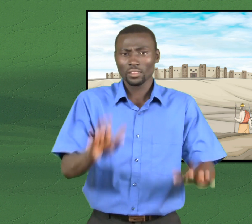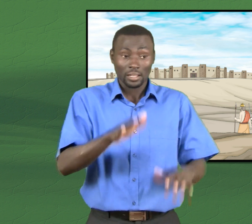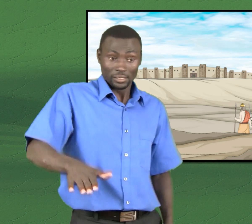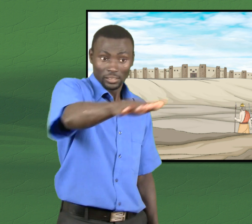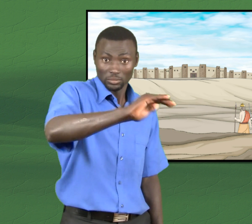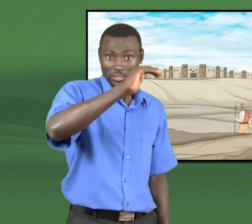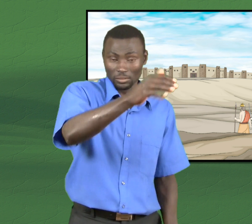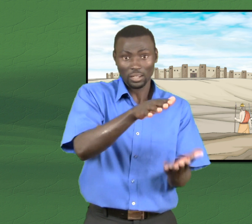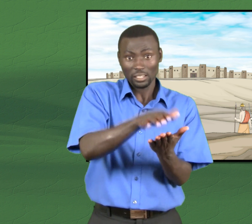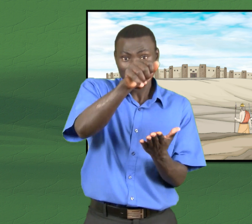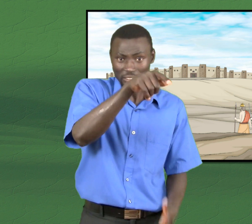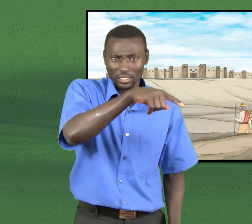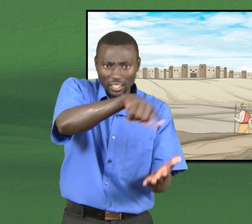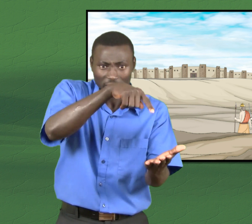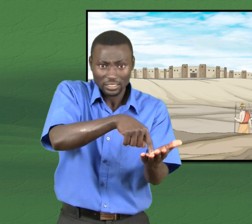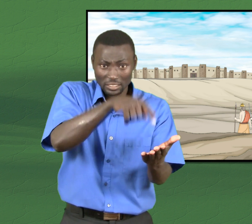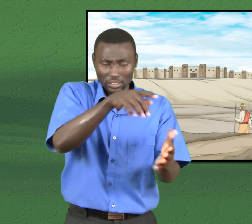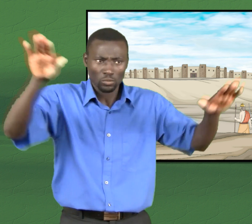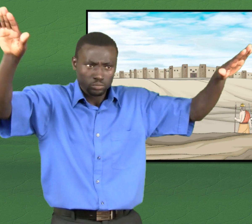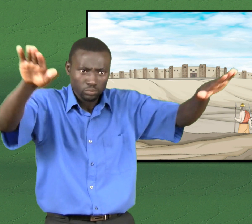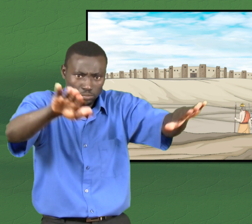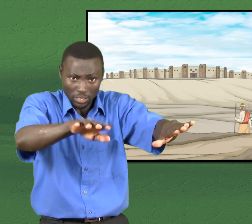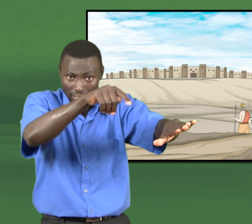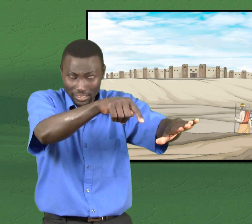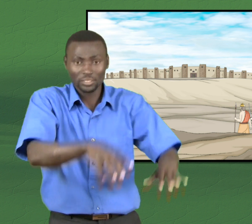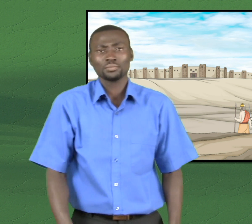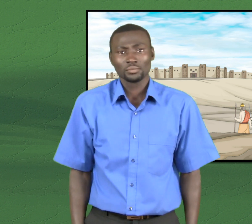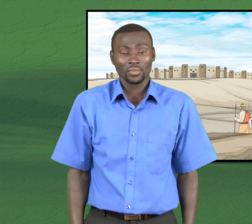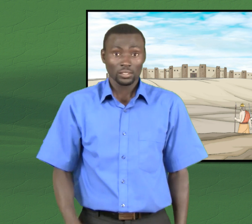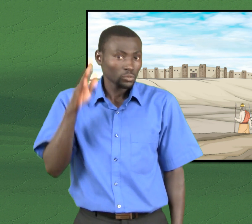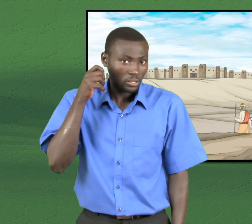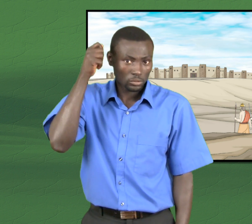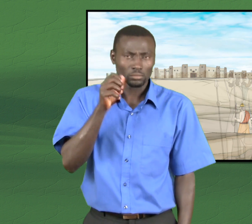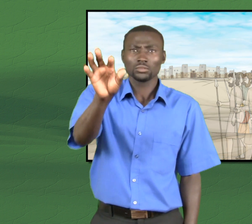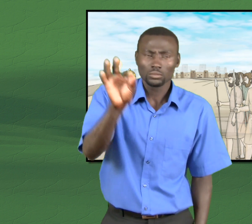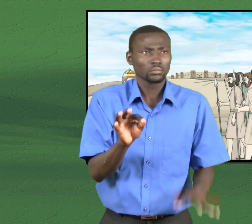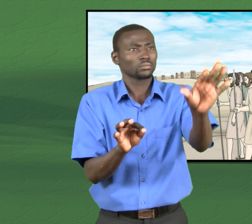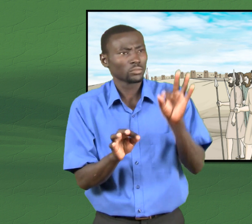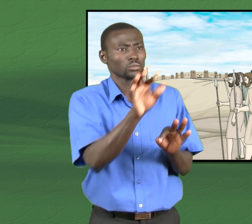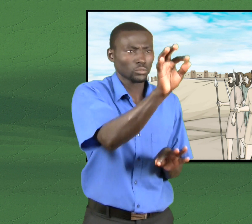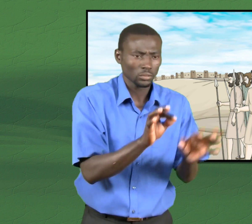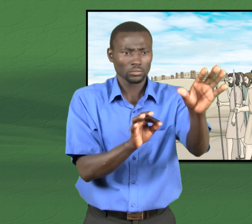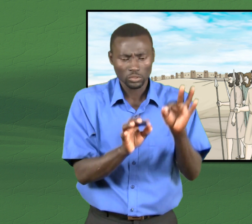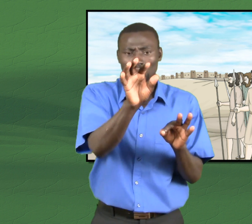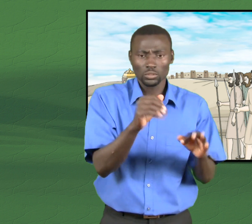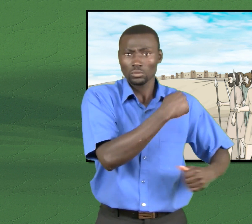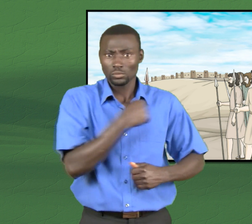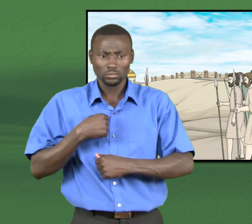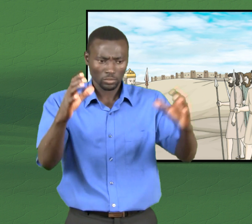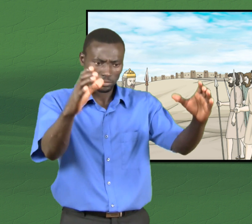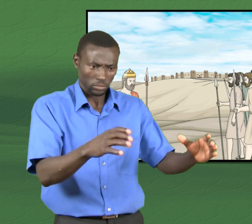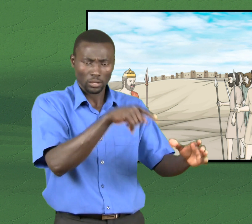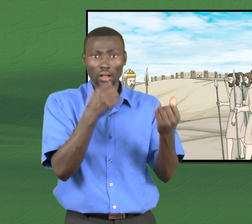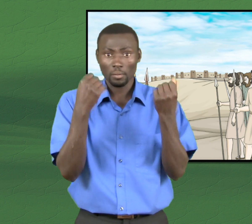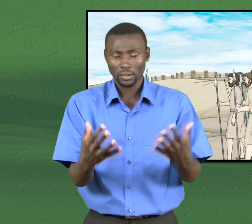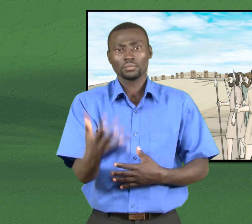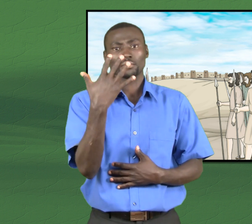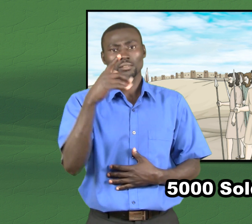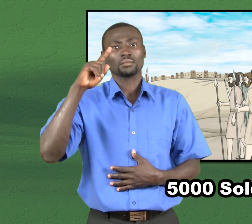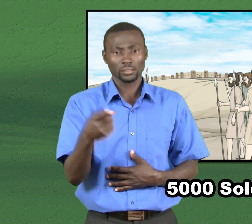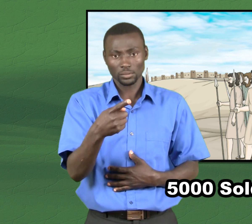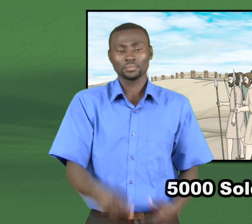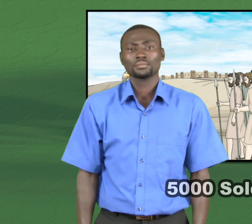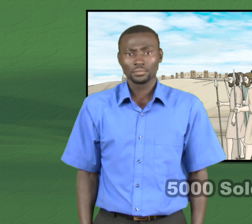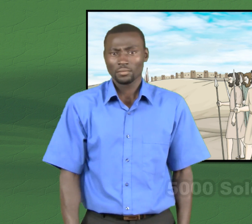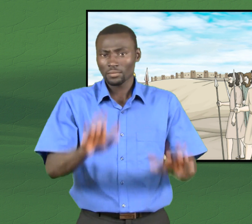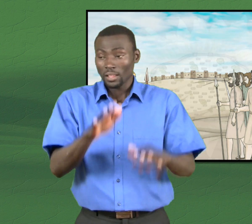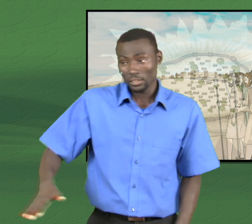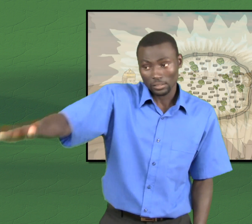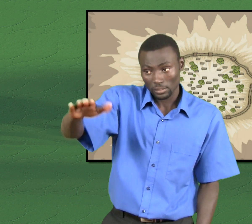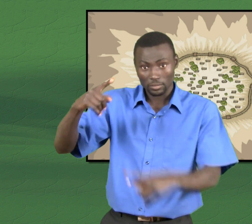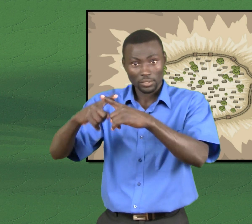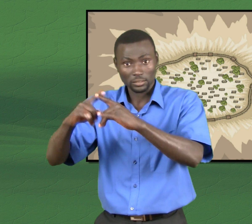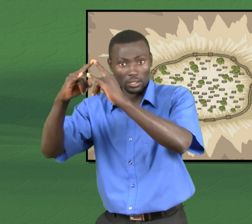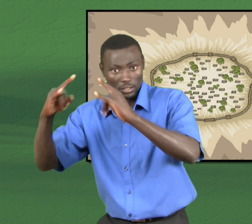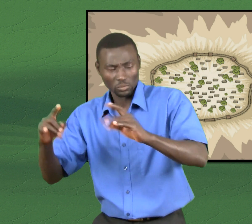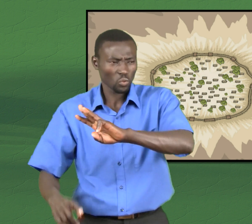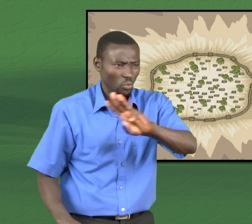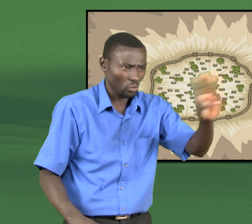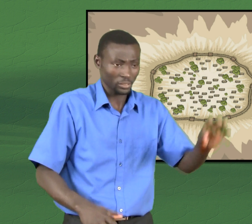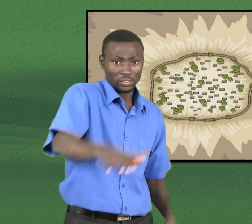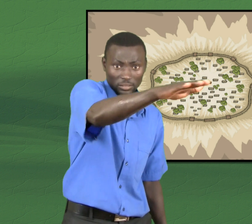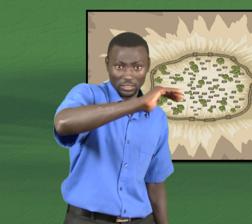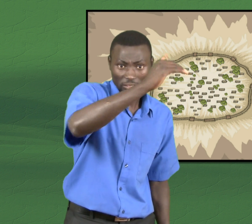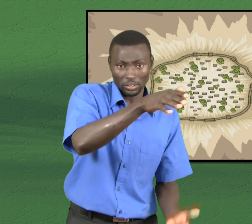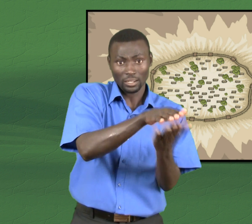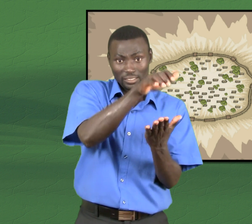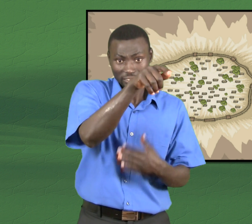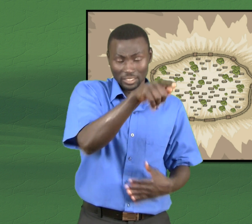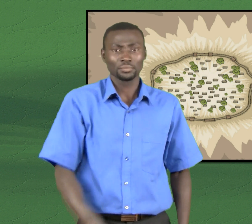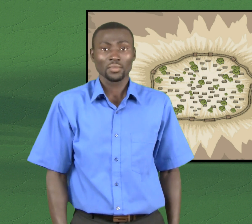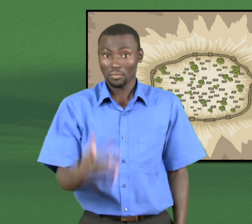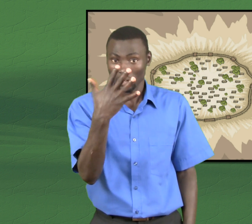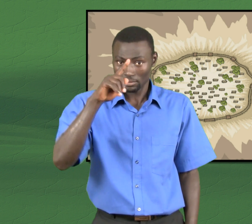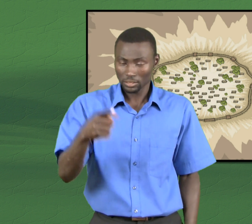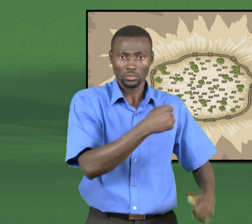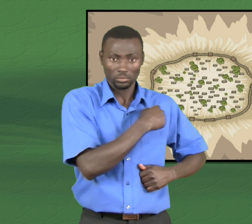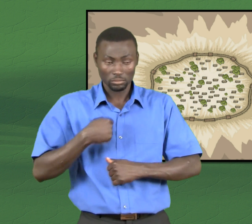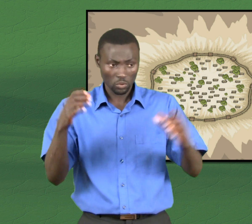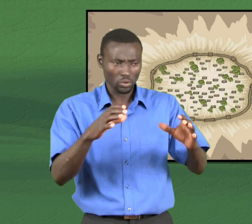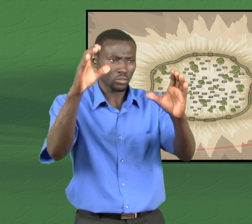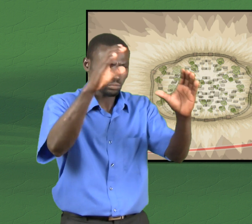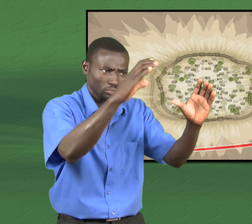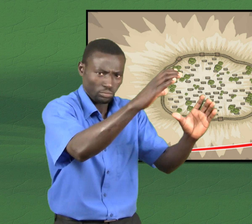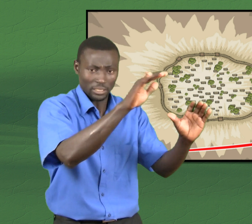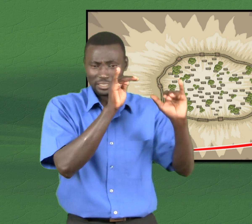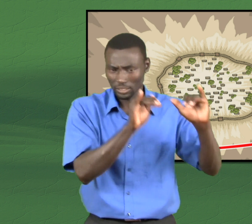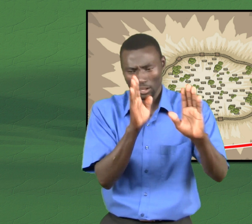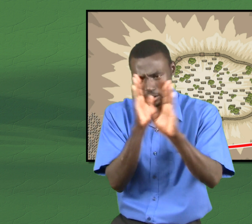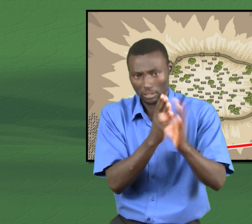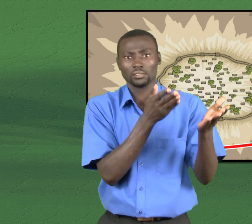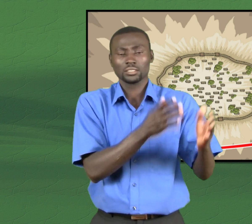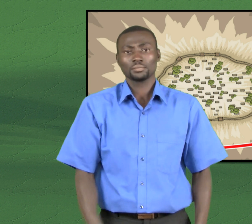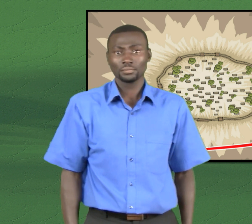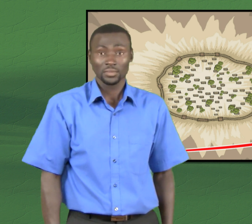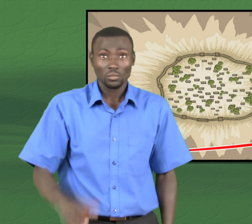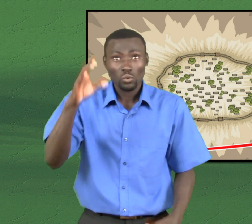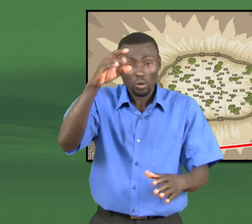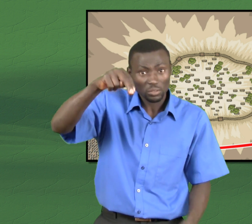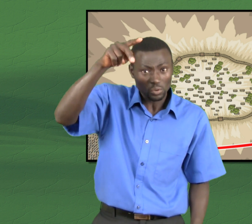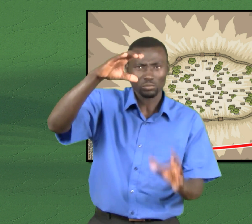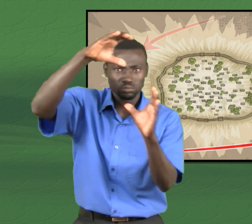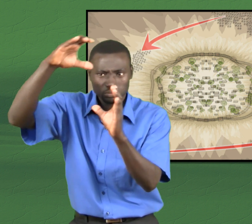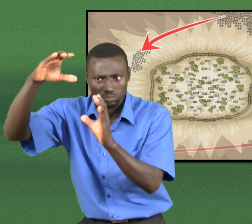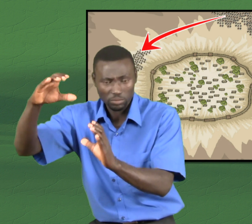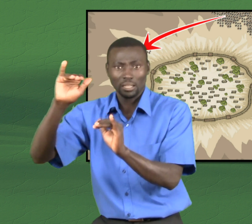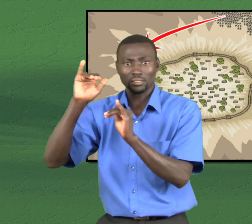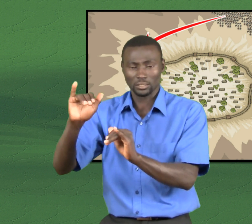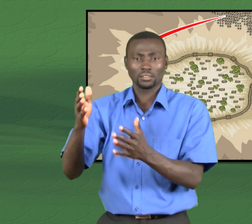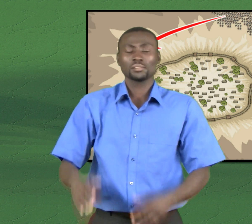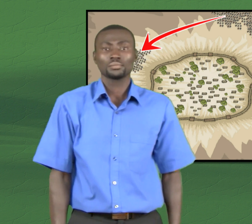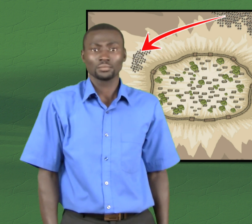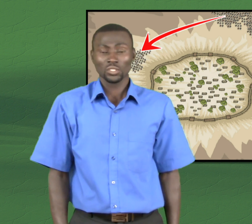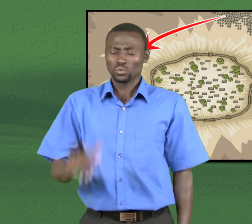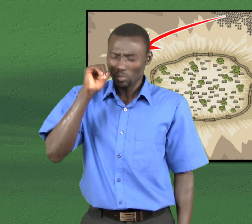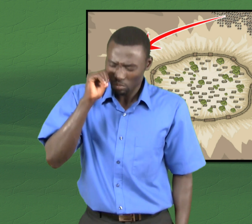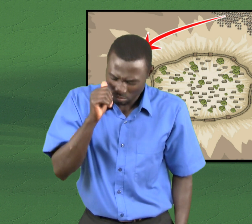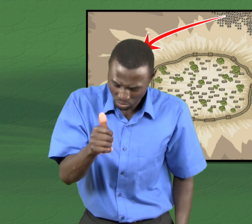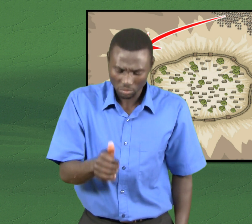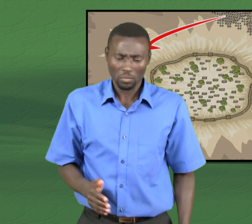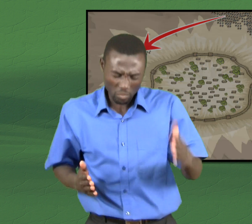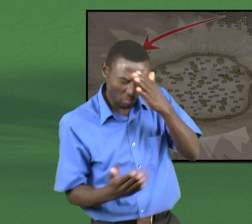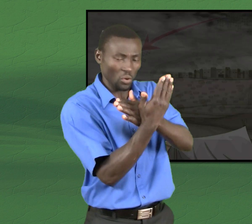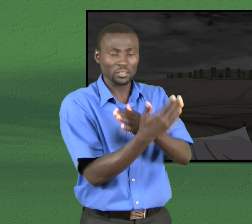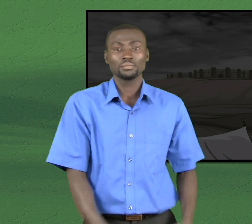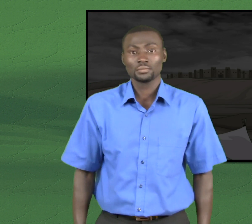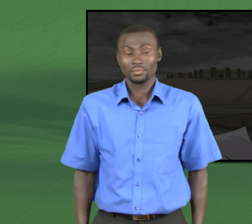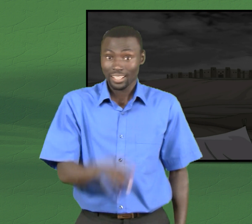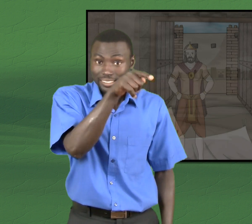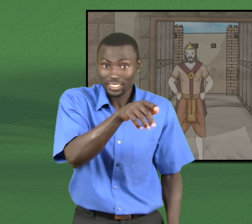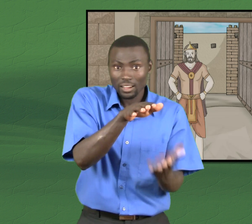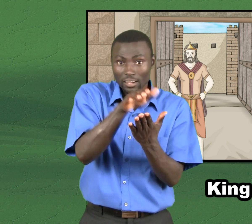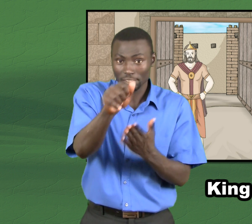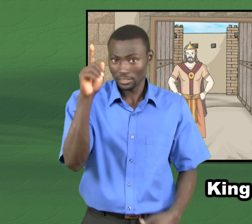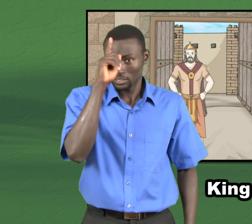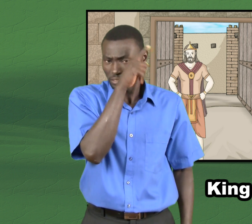Now Joshua had taken about five thousand men and set up an ambush between Bethel and Ai, to the west of the city. So the forces were stationed with the main camp to the north of the city and the rear guard to the west of the city. And that night Joshua went into the valley.